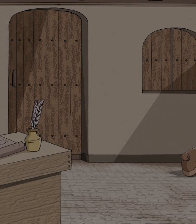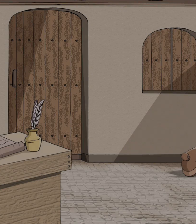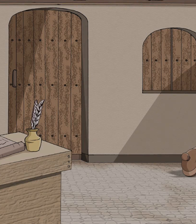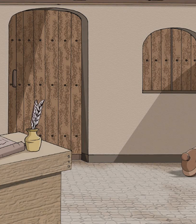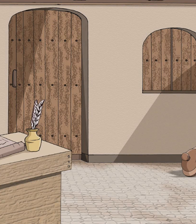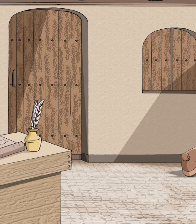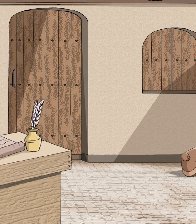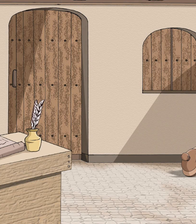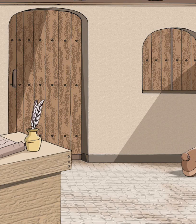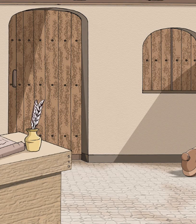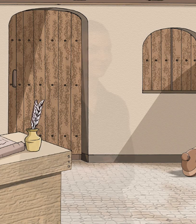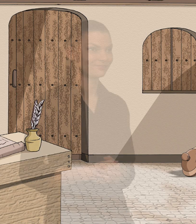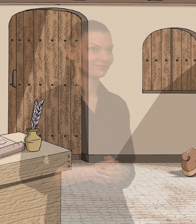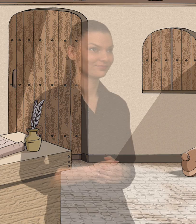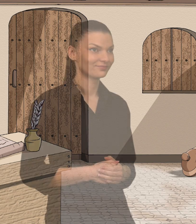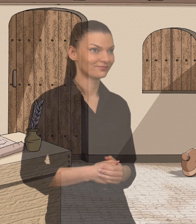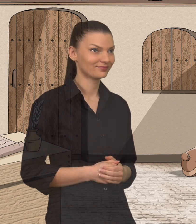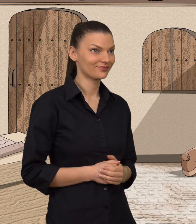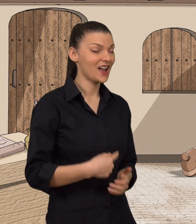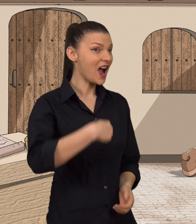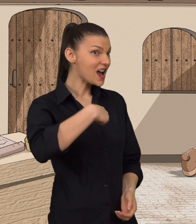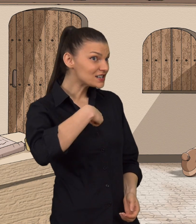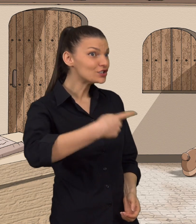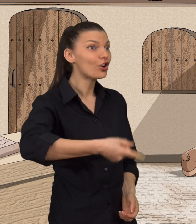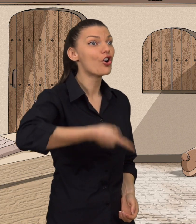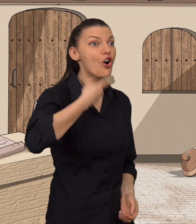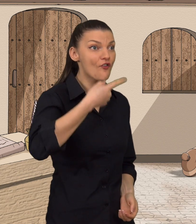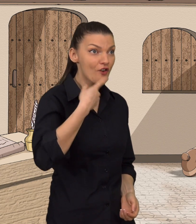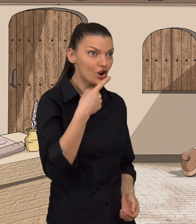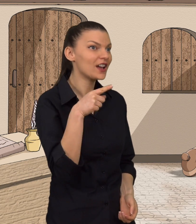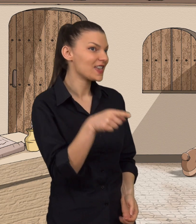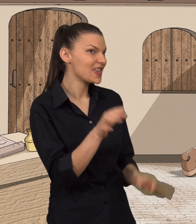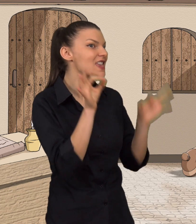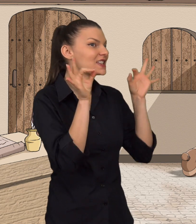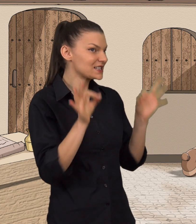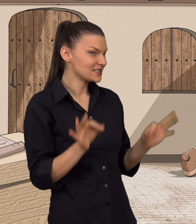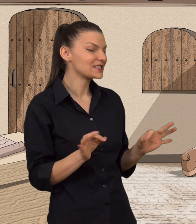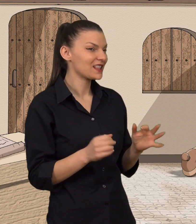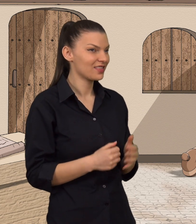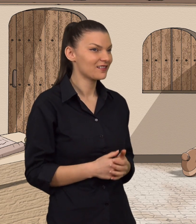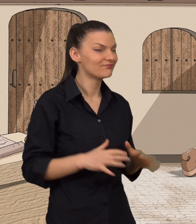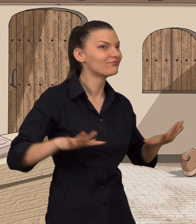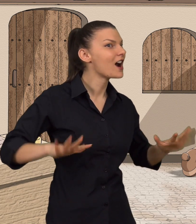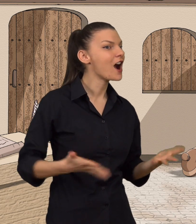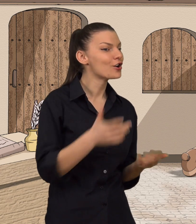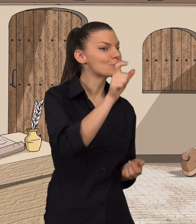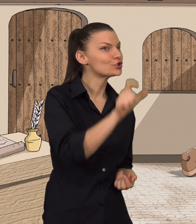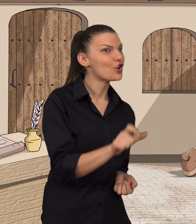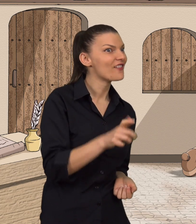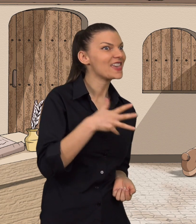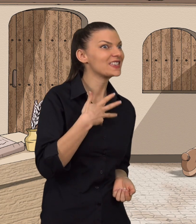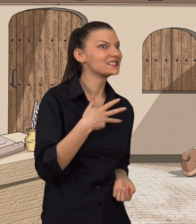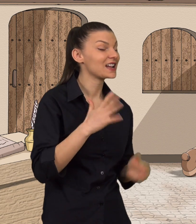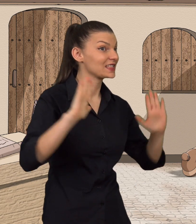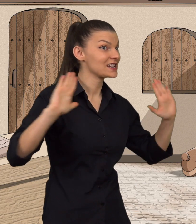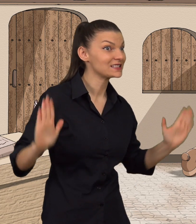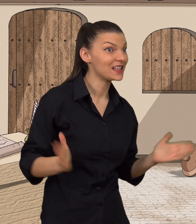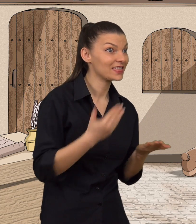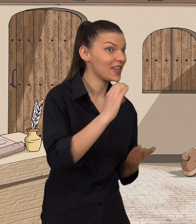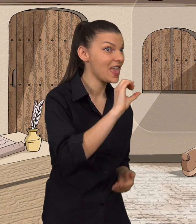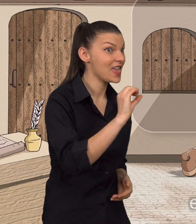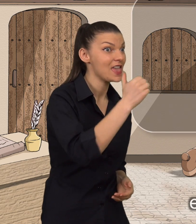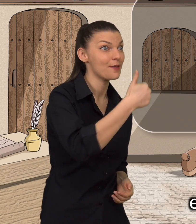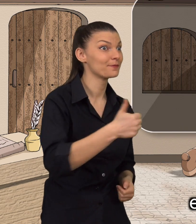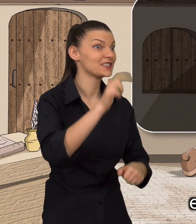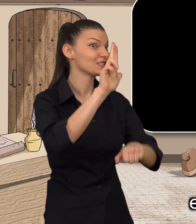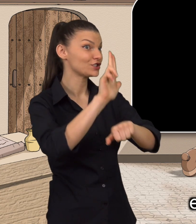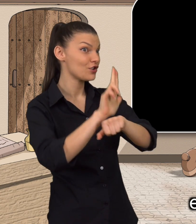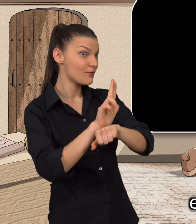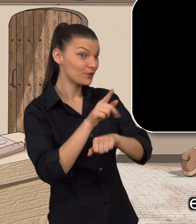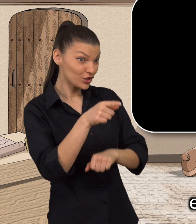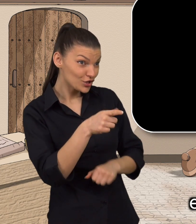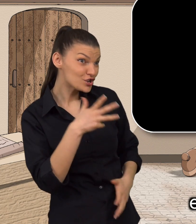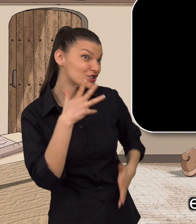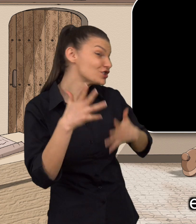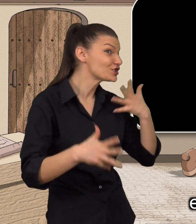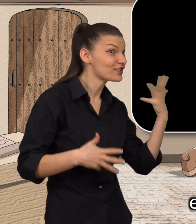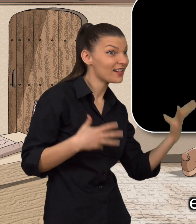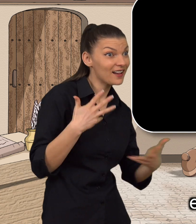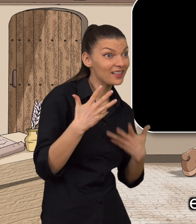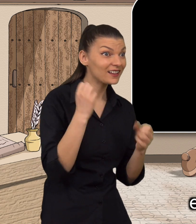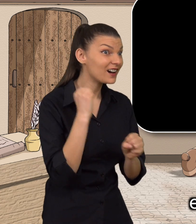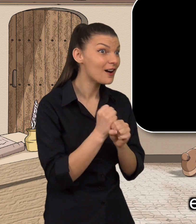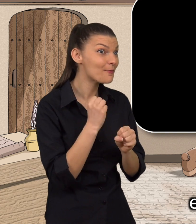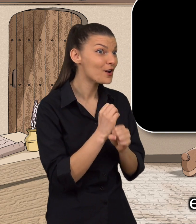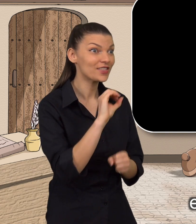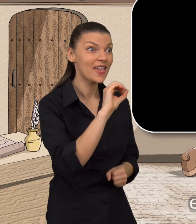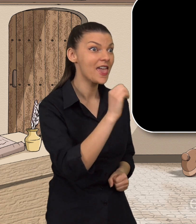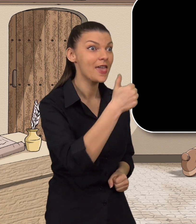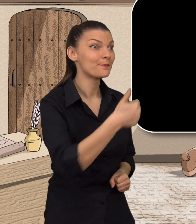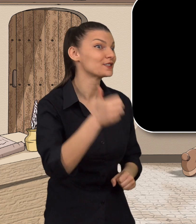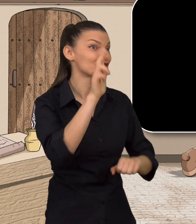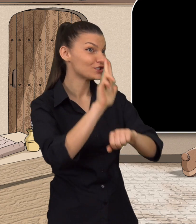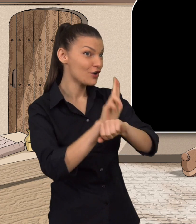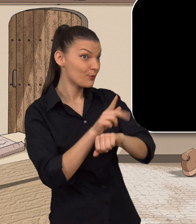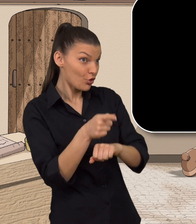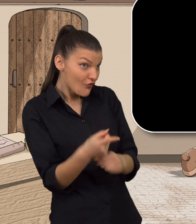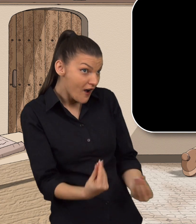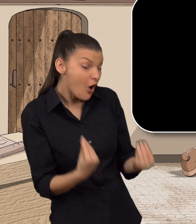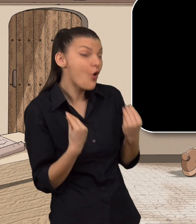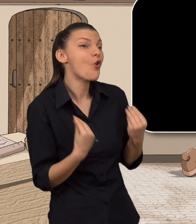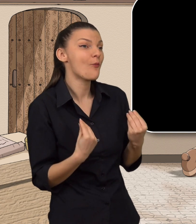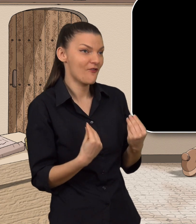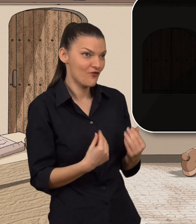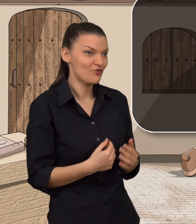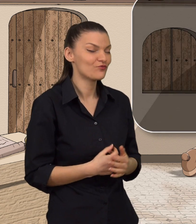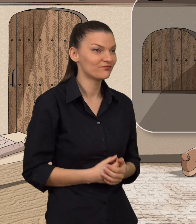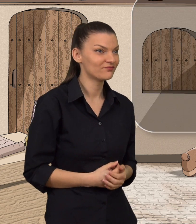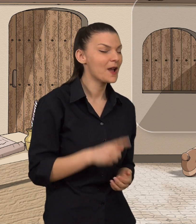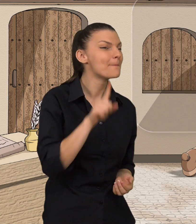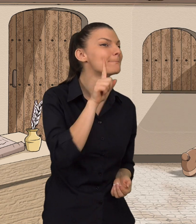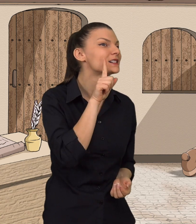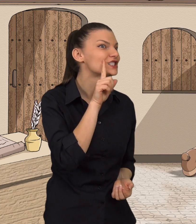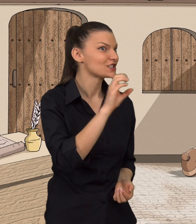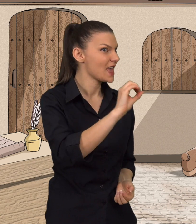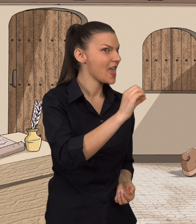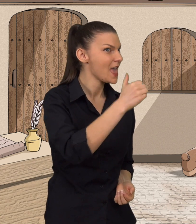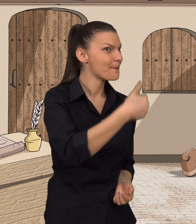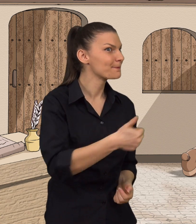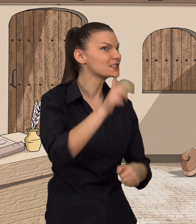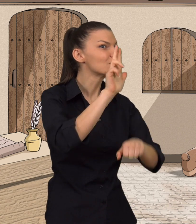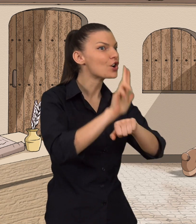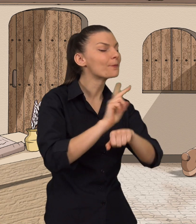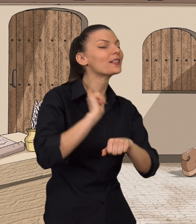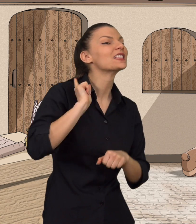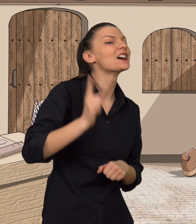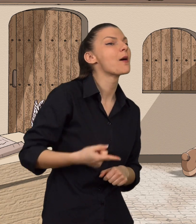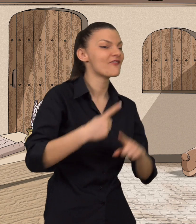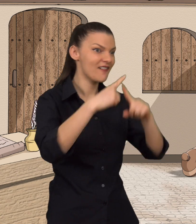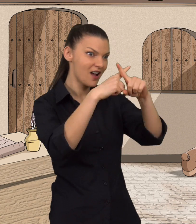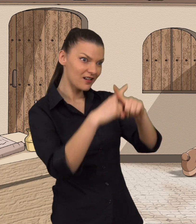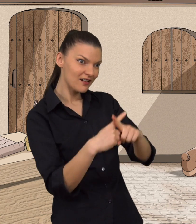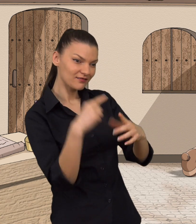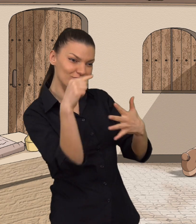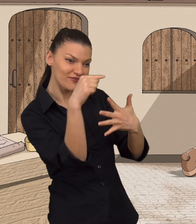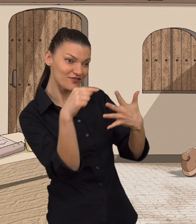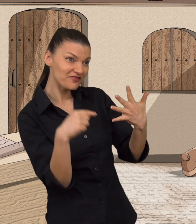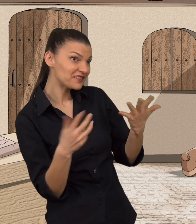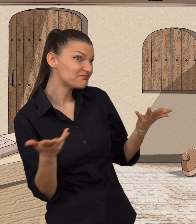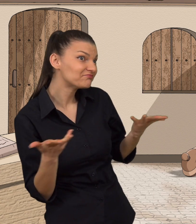This is a trustworthy saying: If anyone aspires to be an overseer, he desires a noble task.